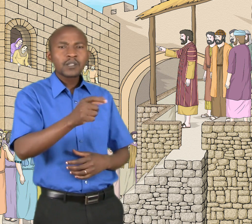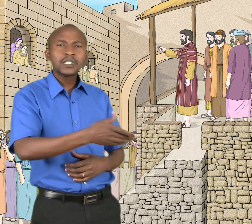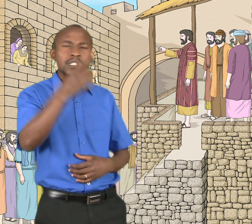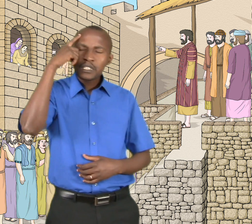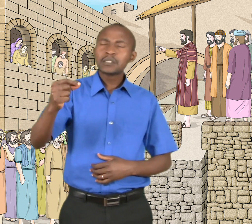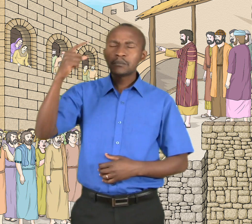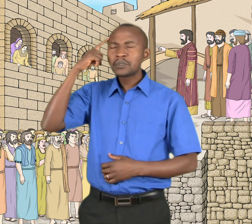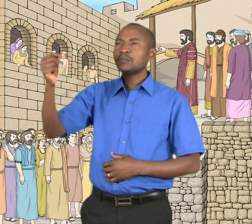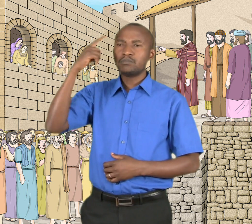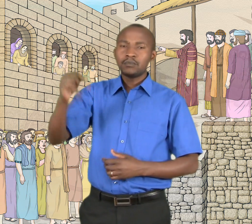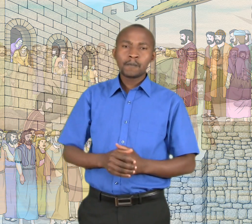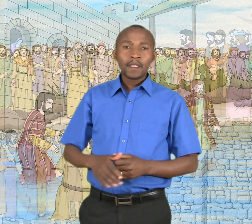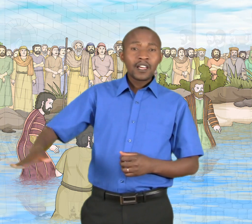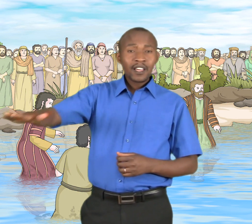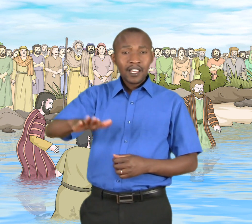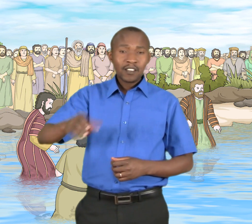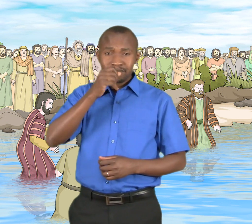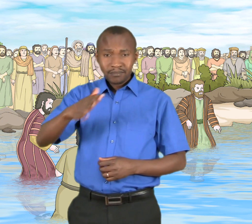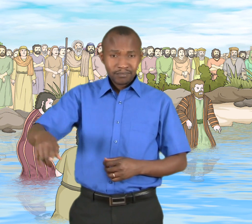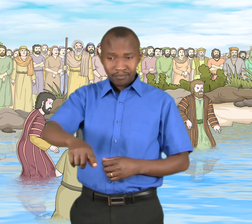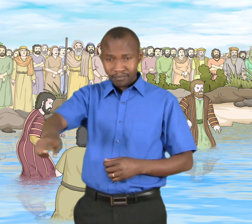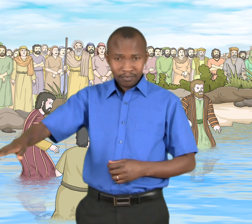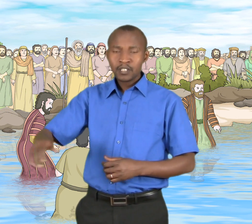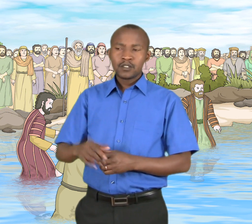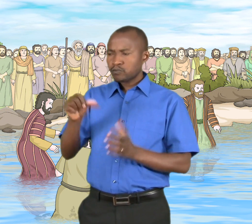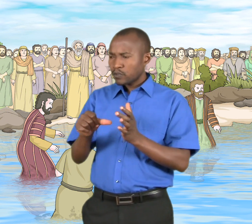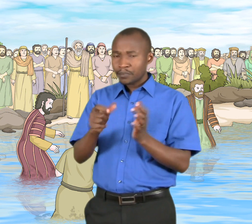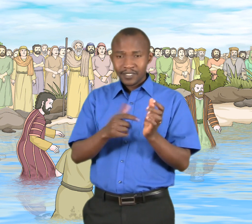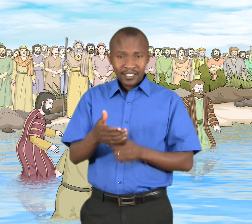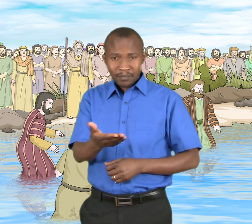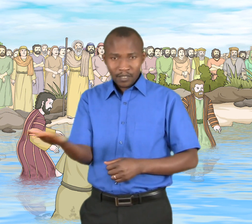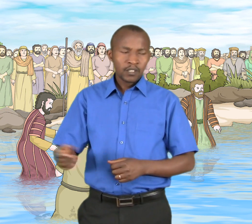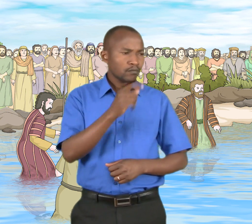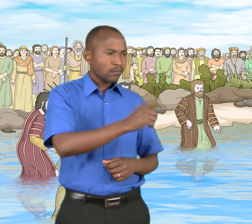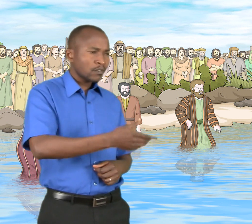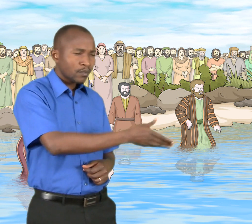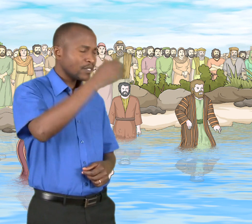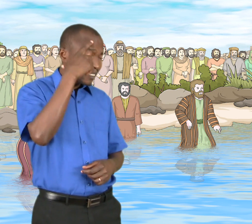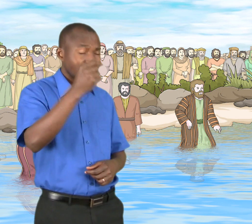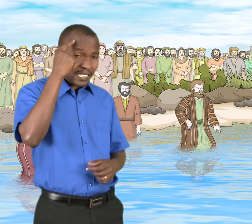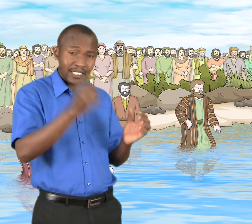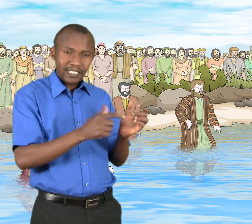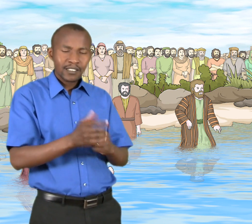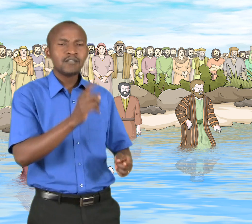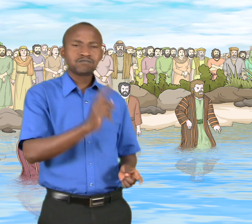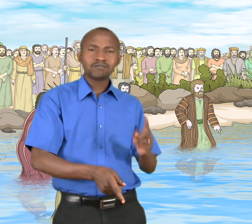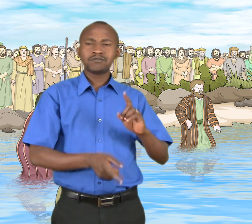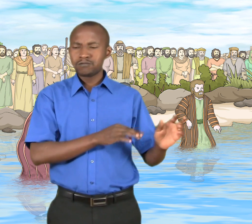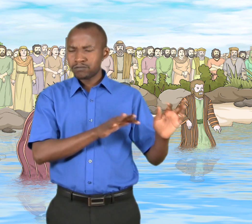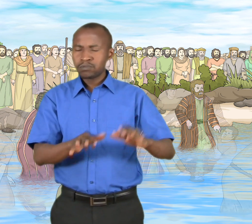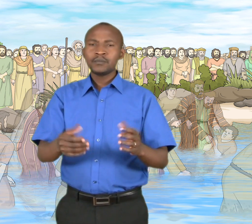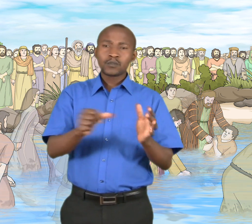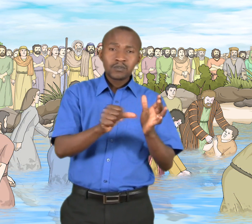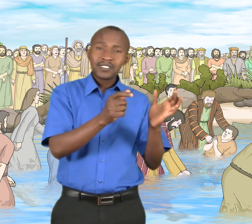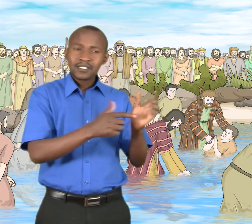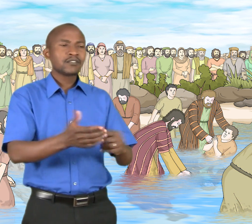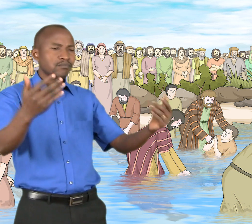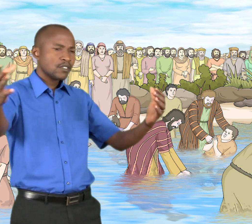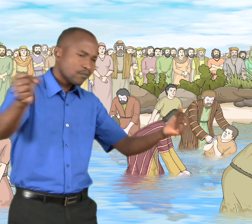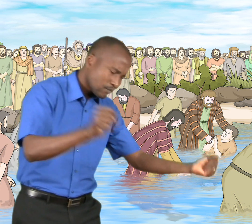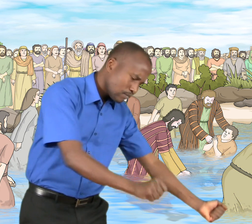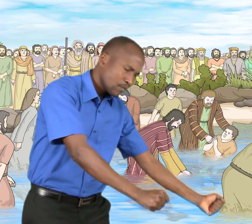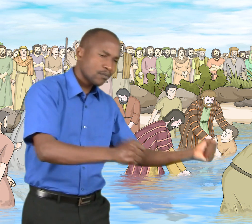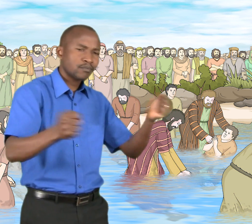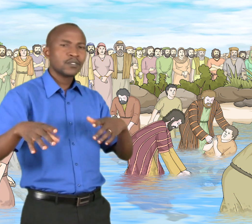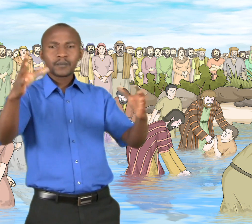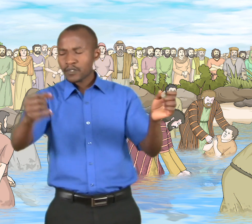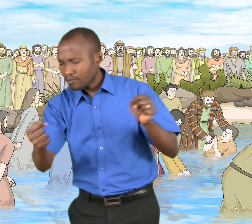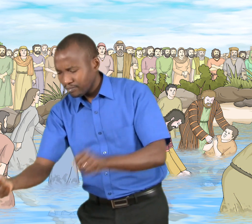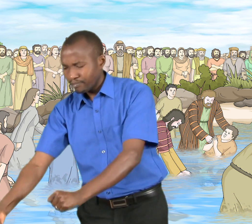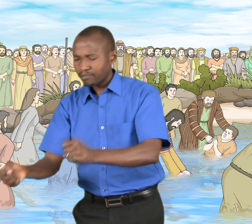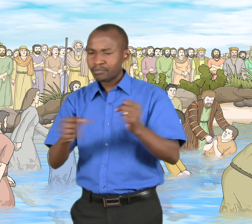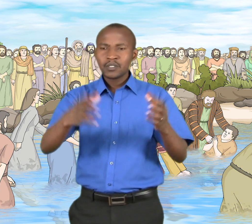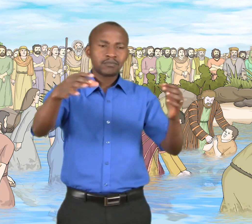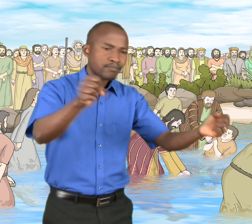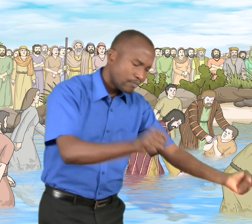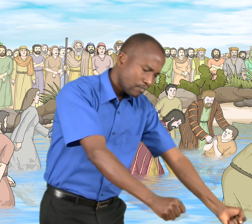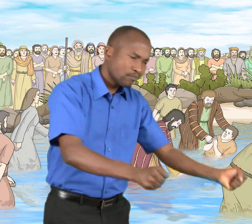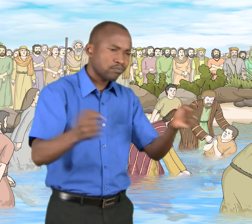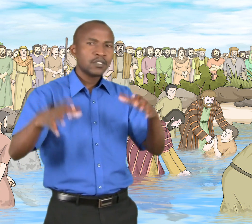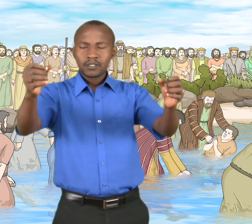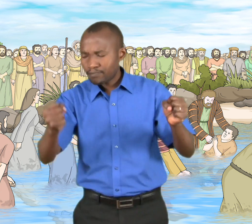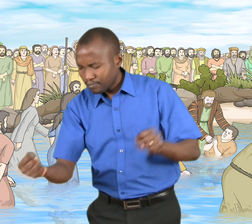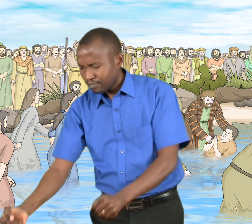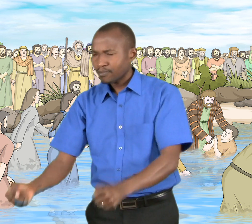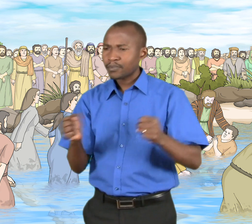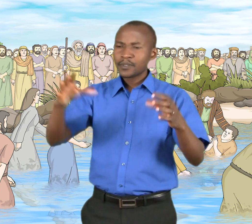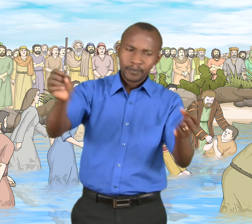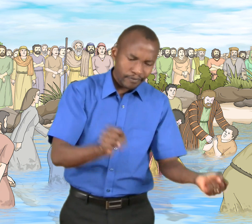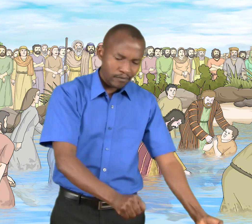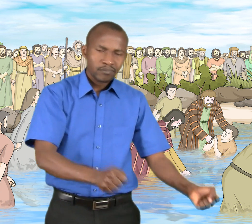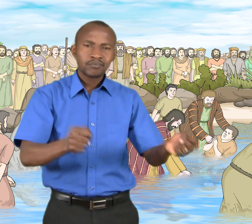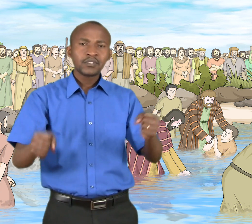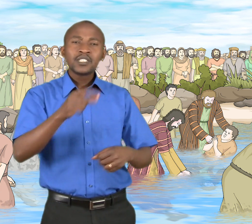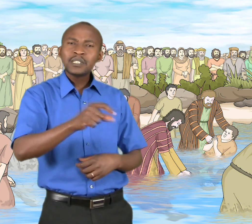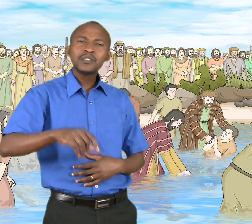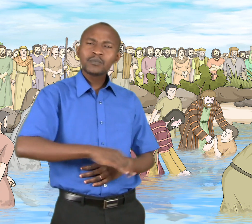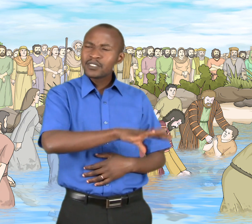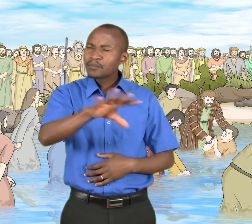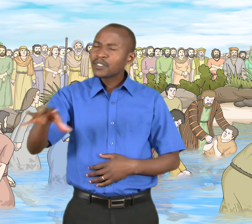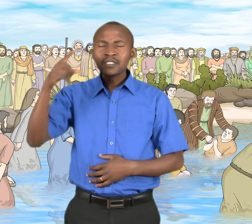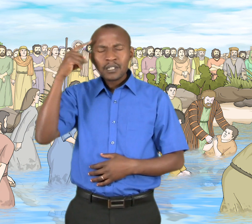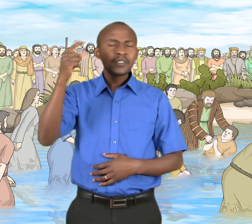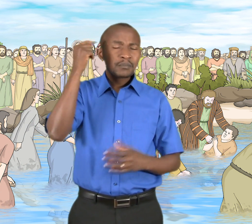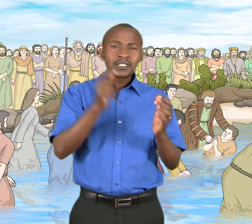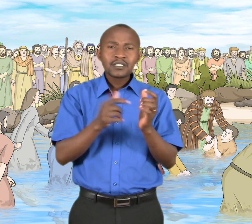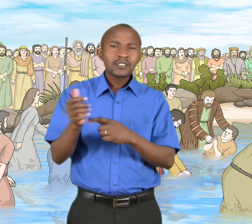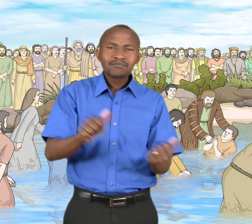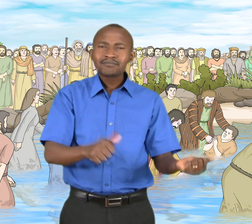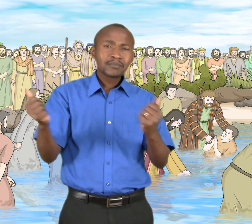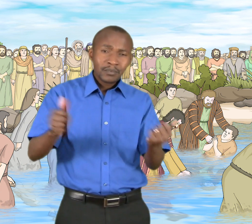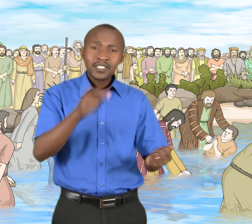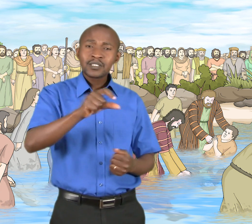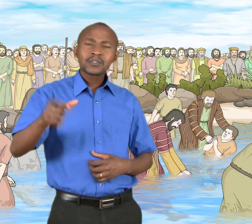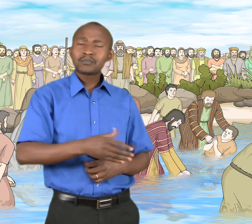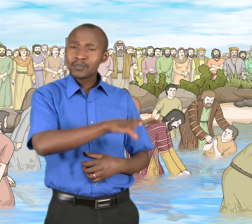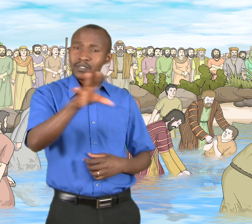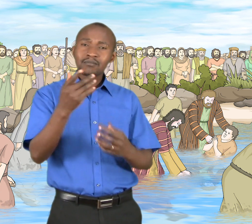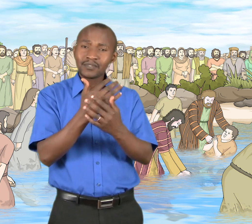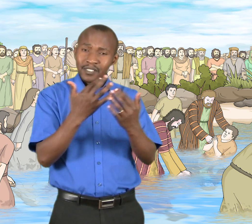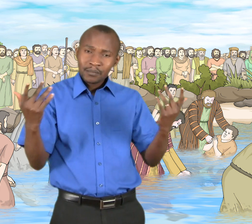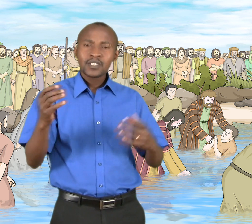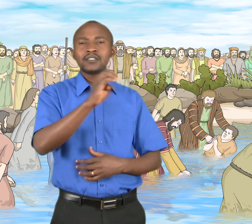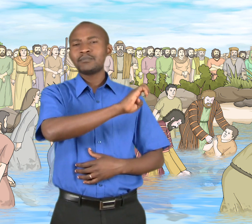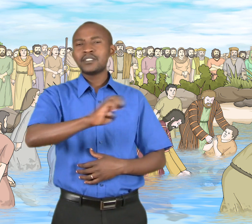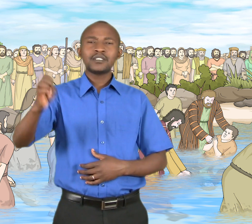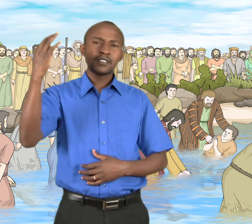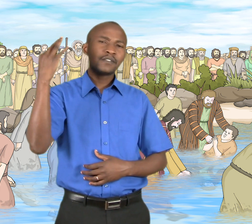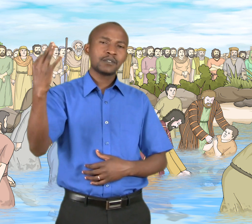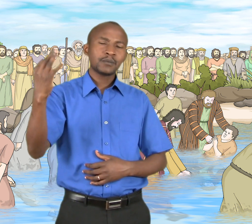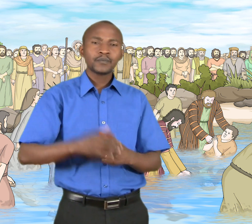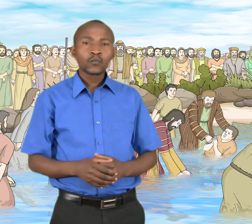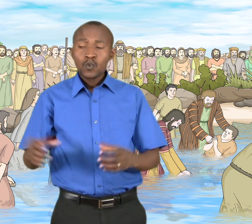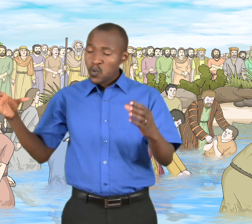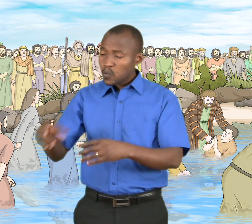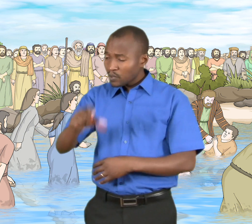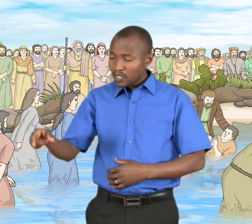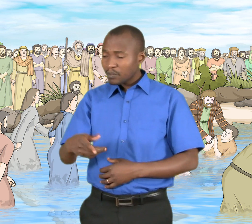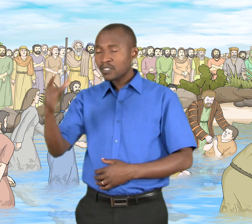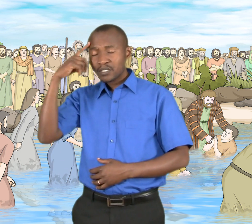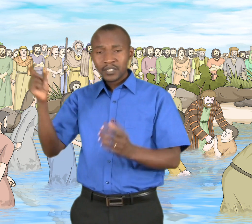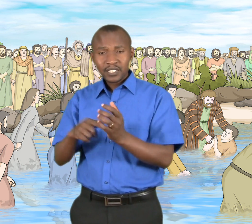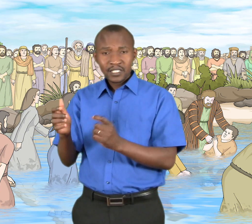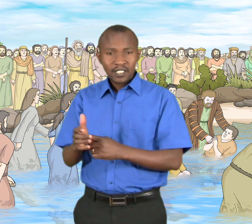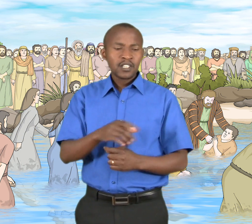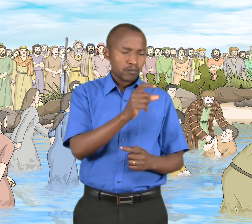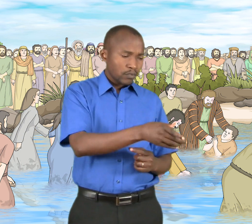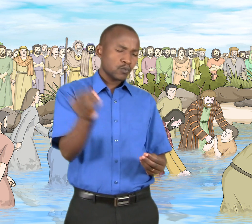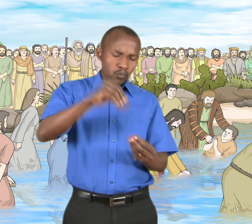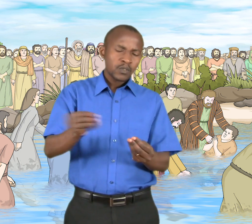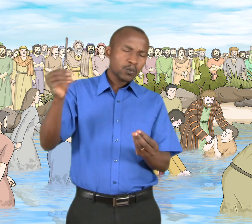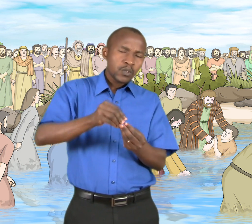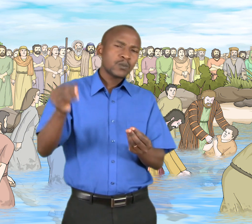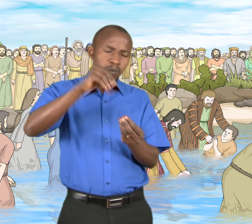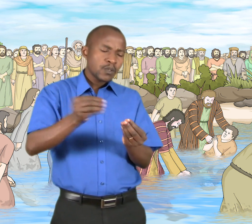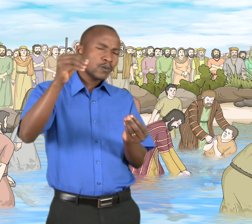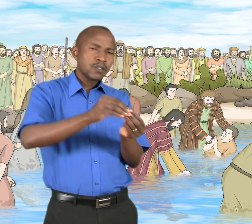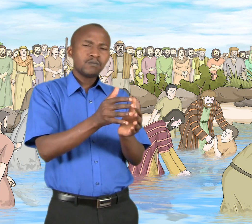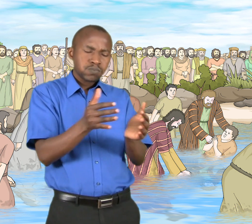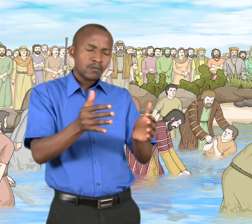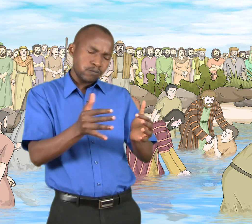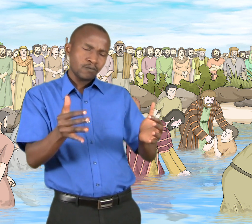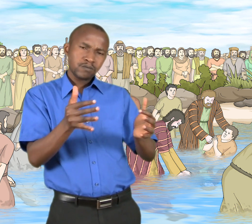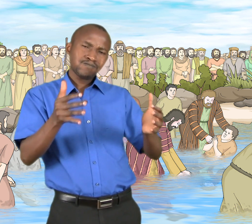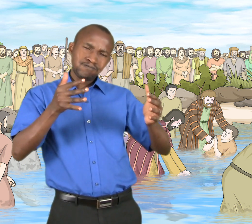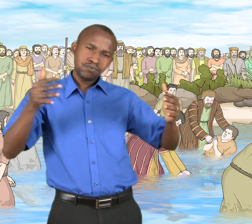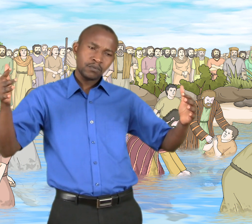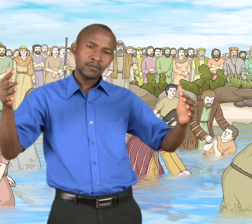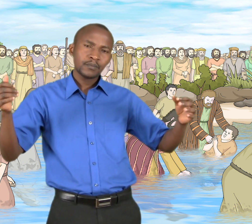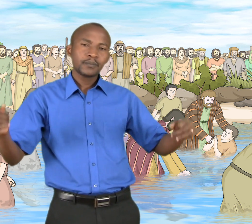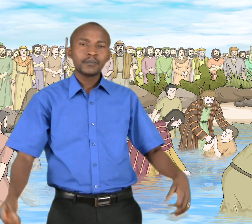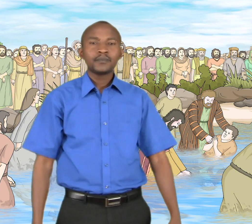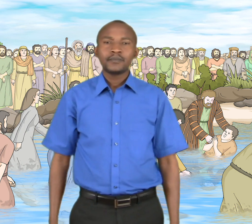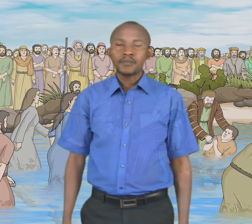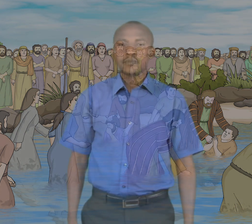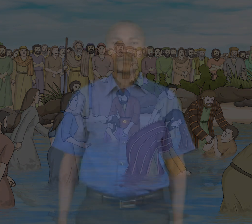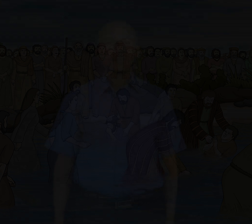Those who embraced his message were baptized, and about three thousand were added to the believers that day.